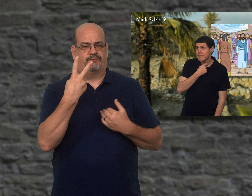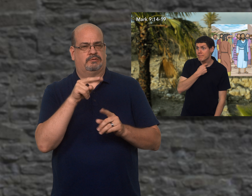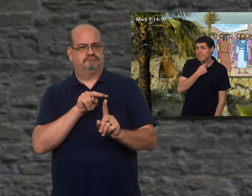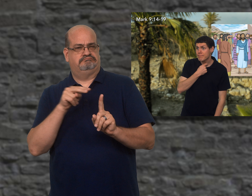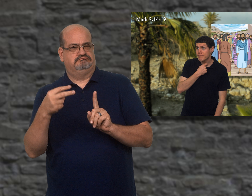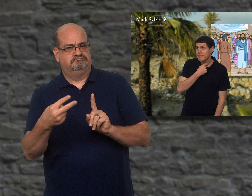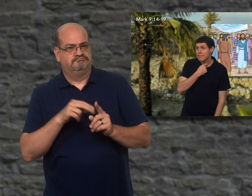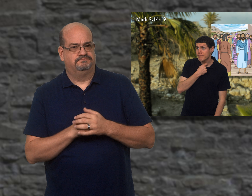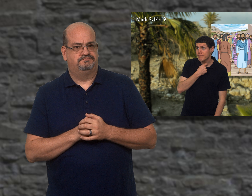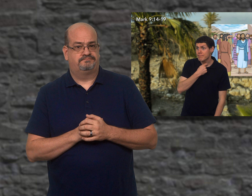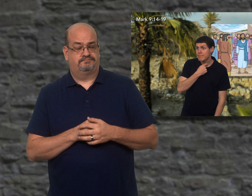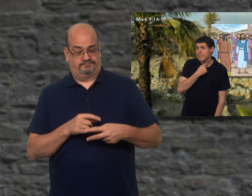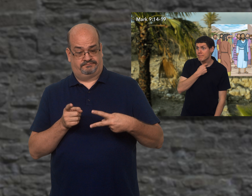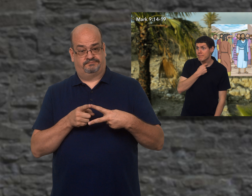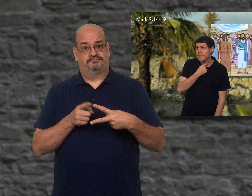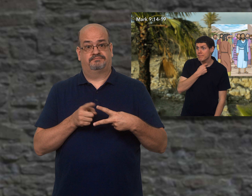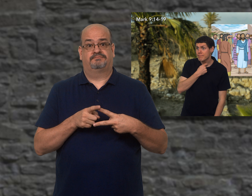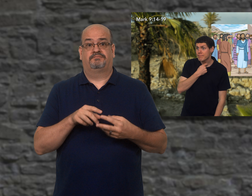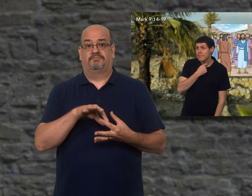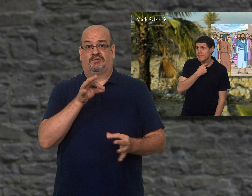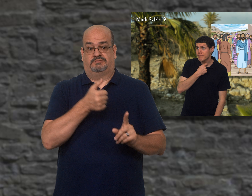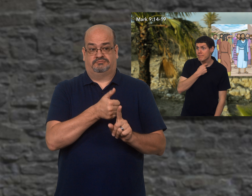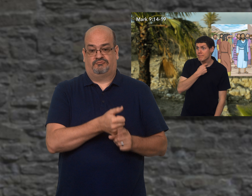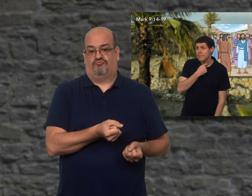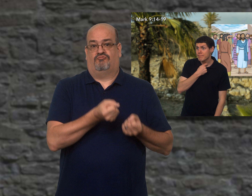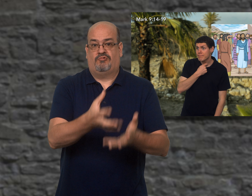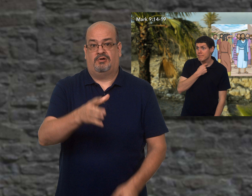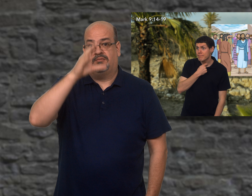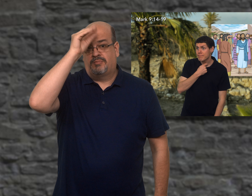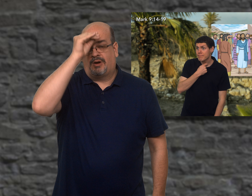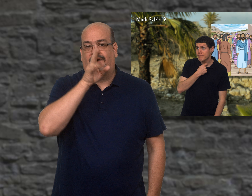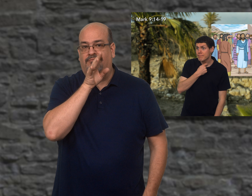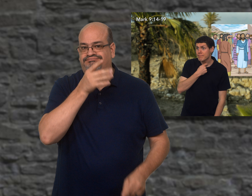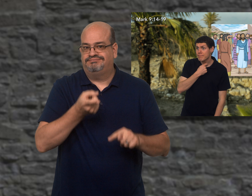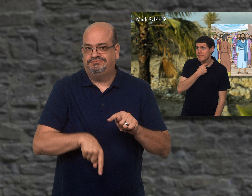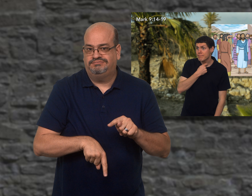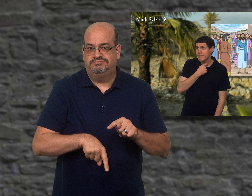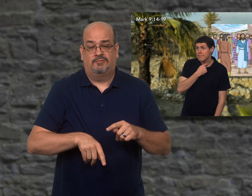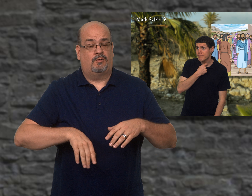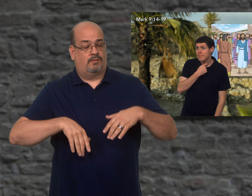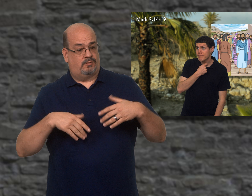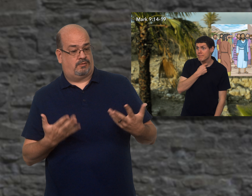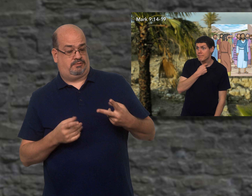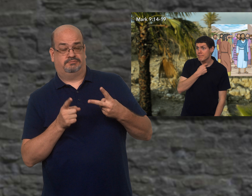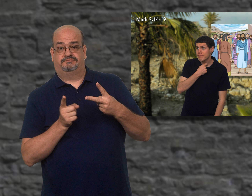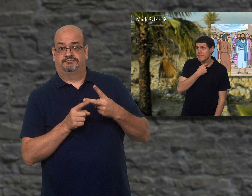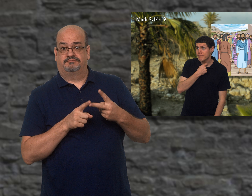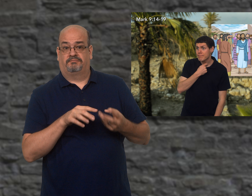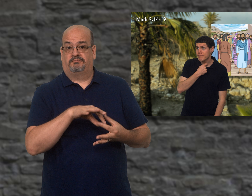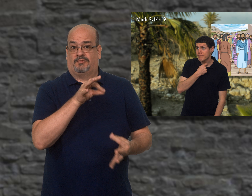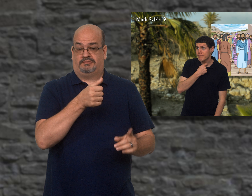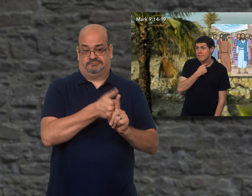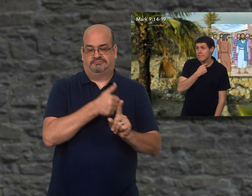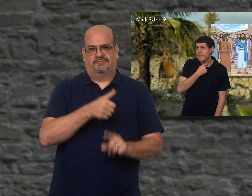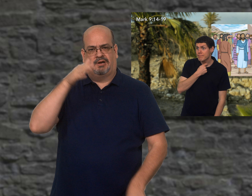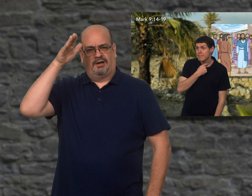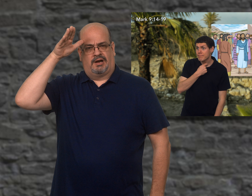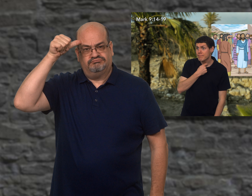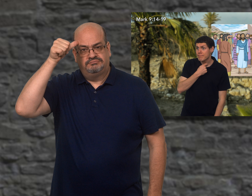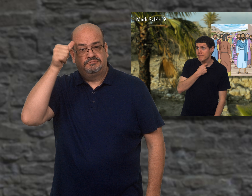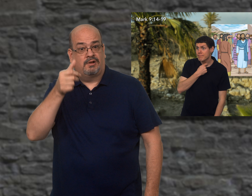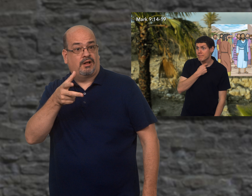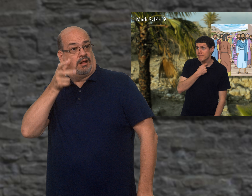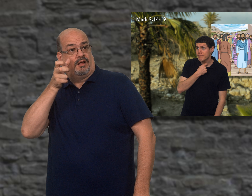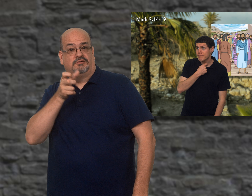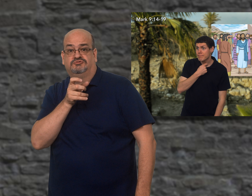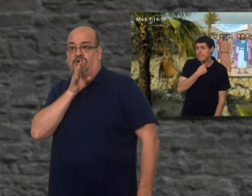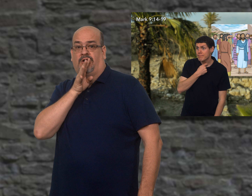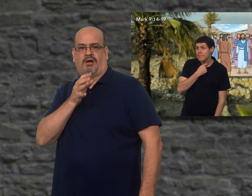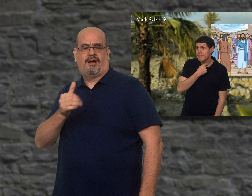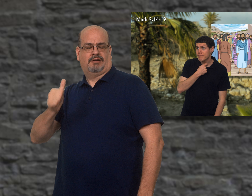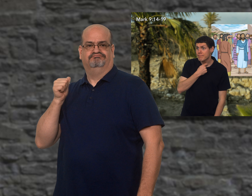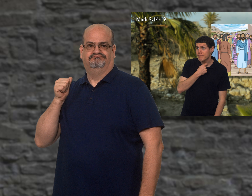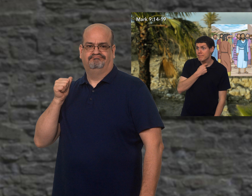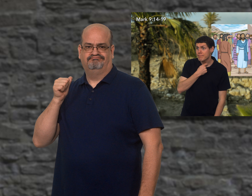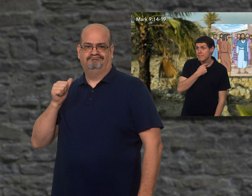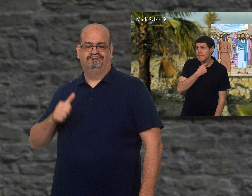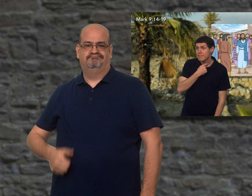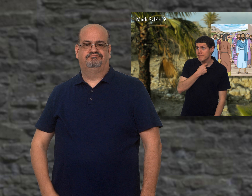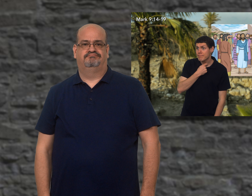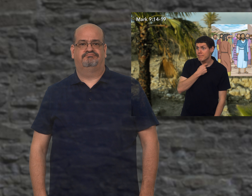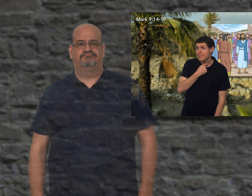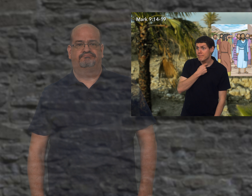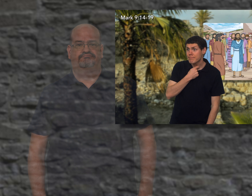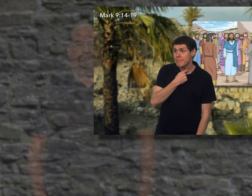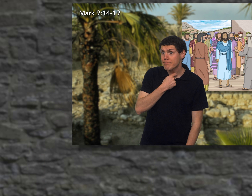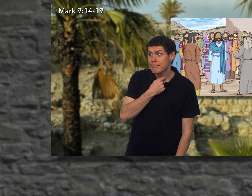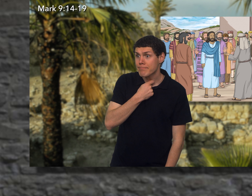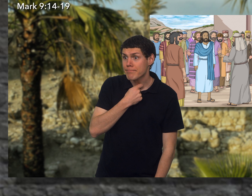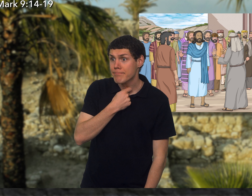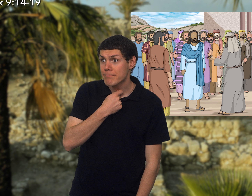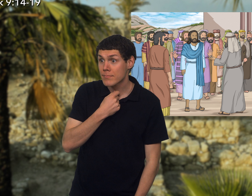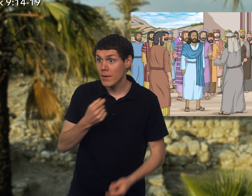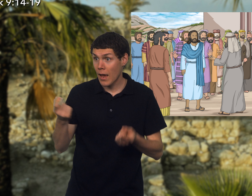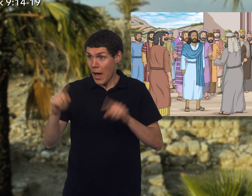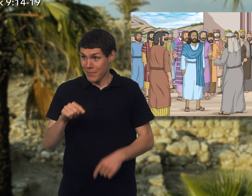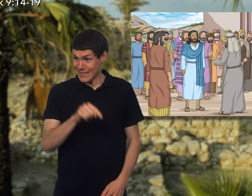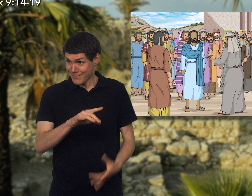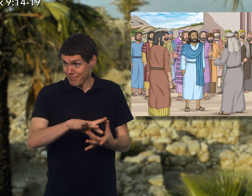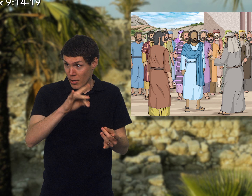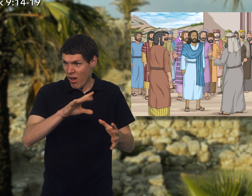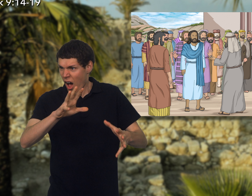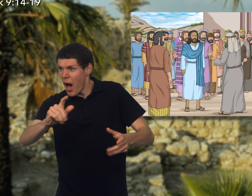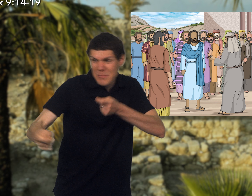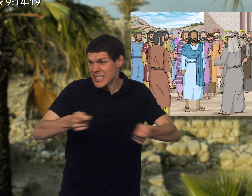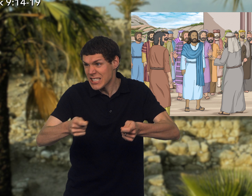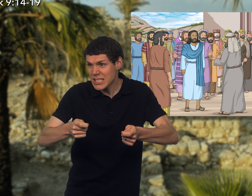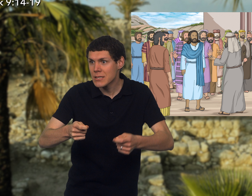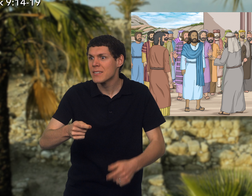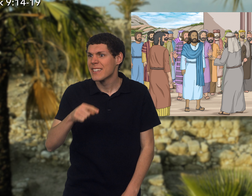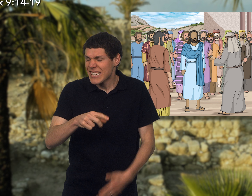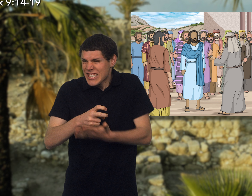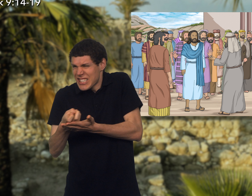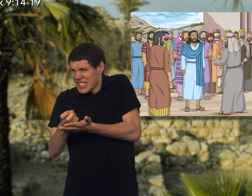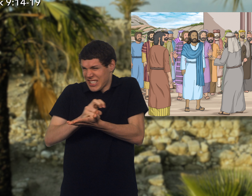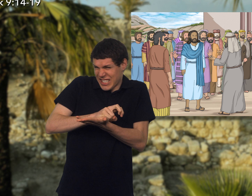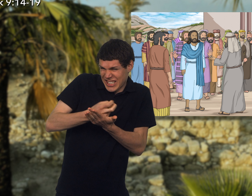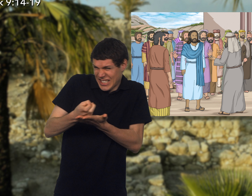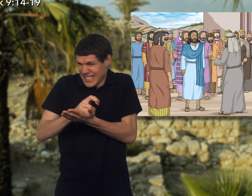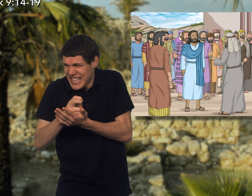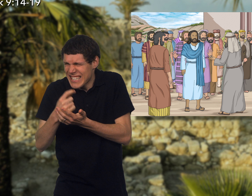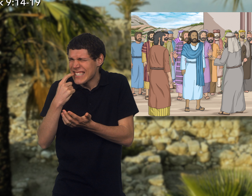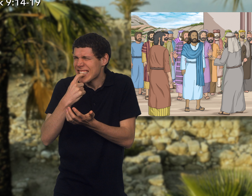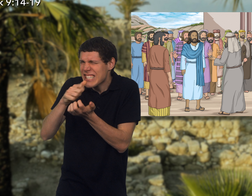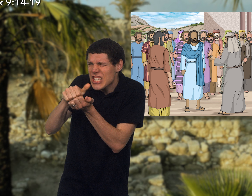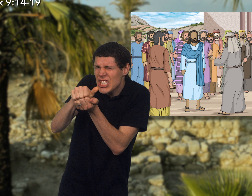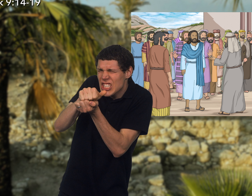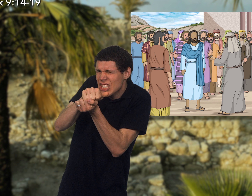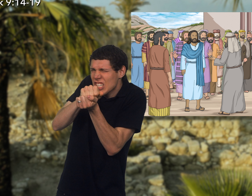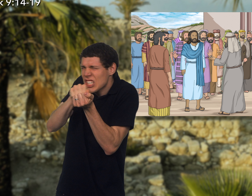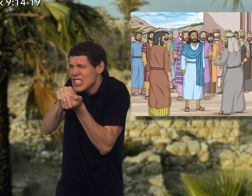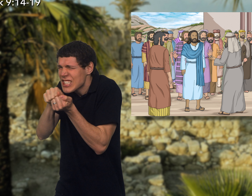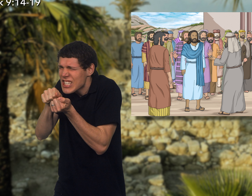He foams at the mouth, gnashes his teeth, and becomes rigid.